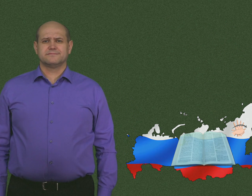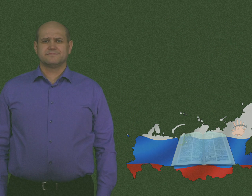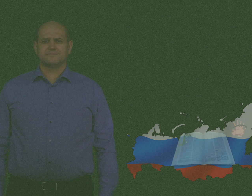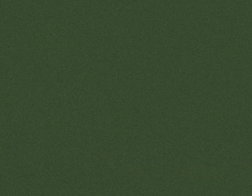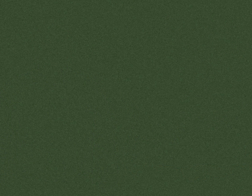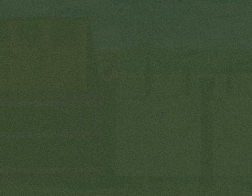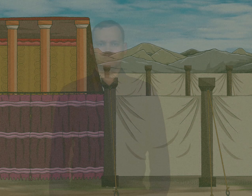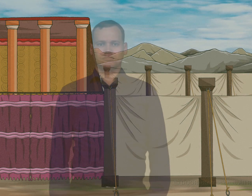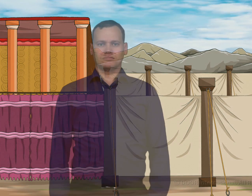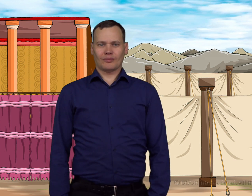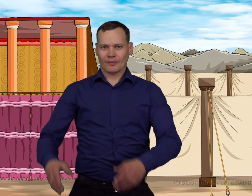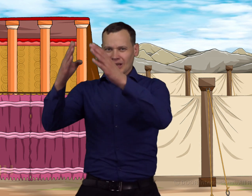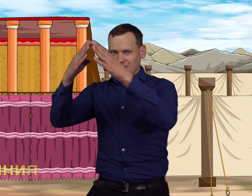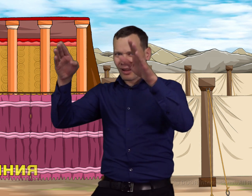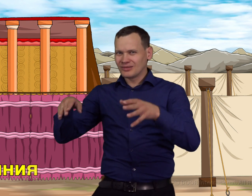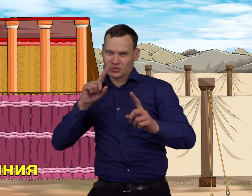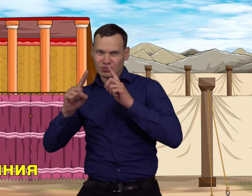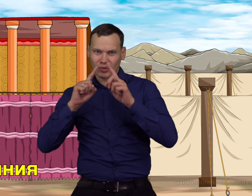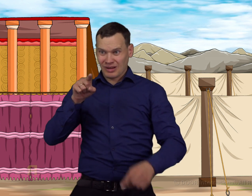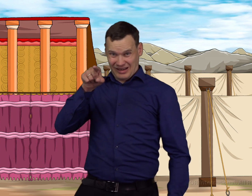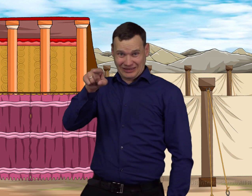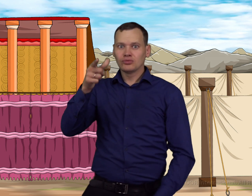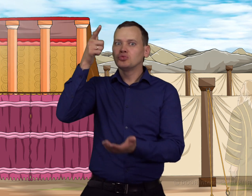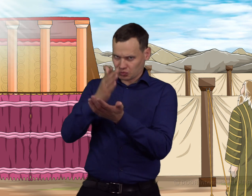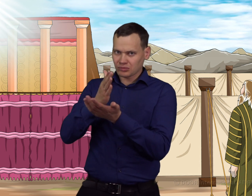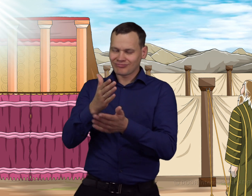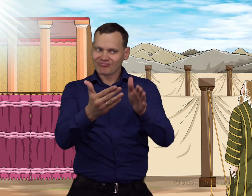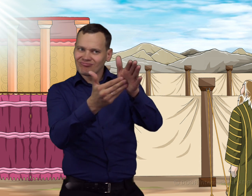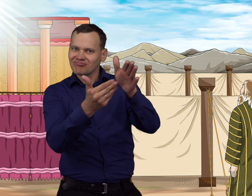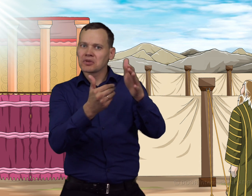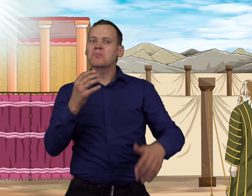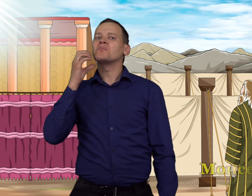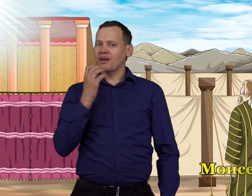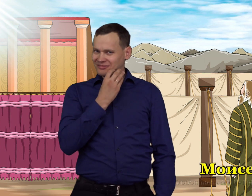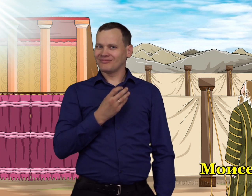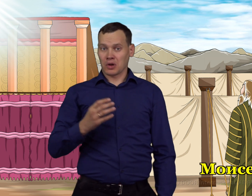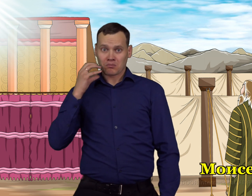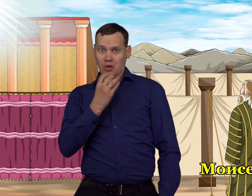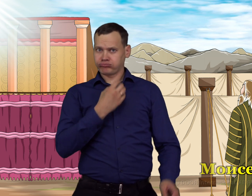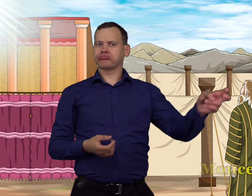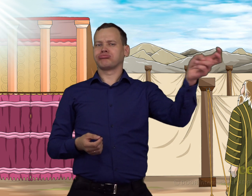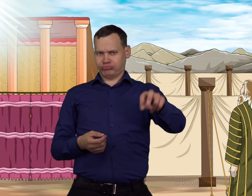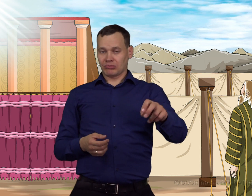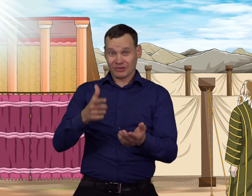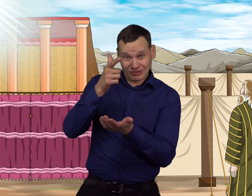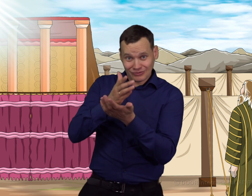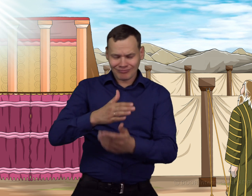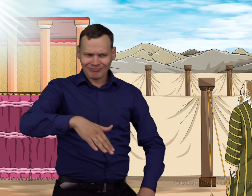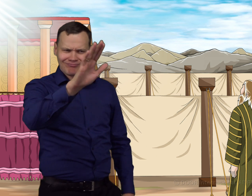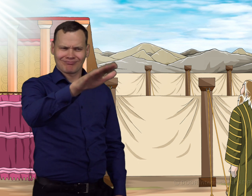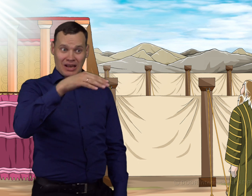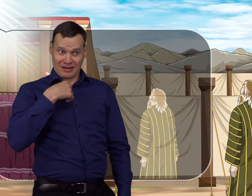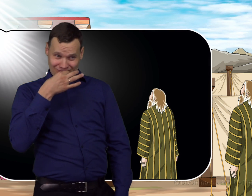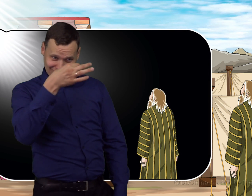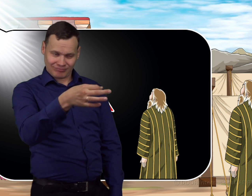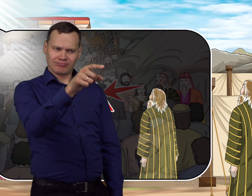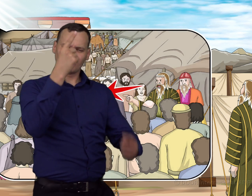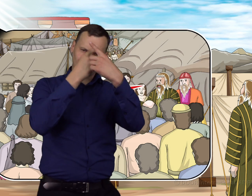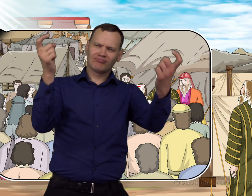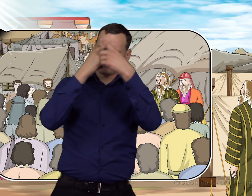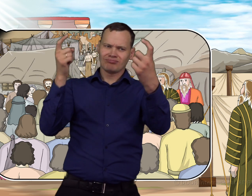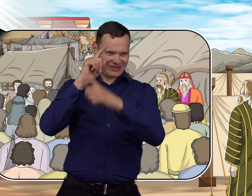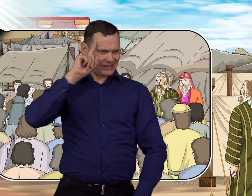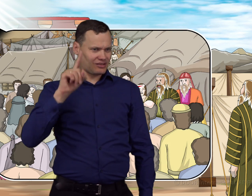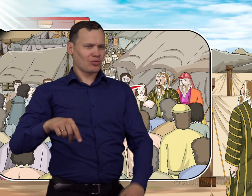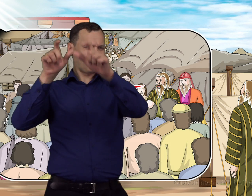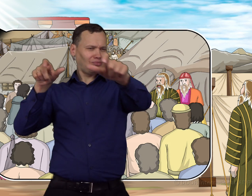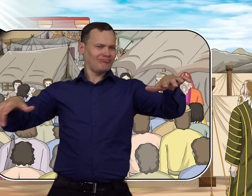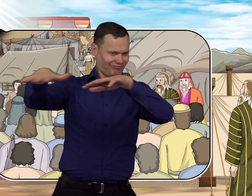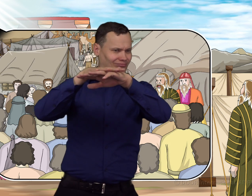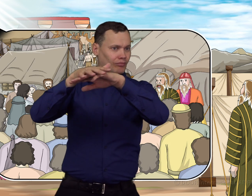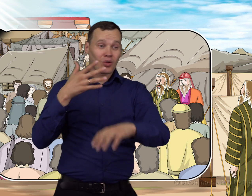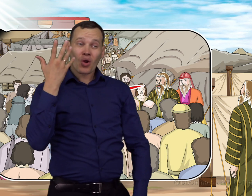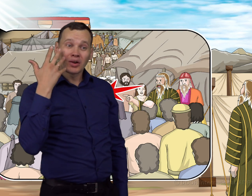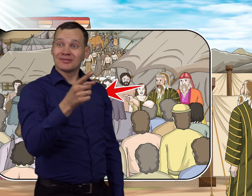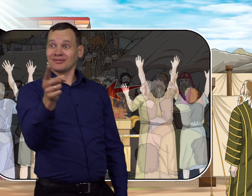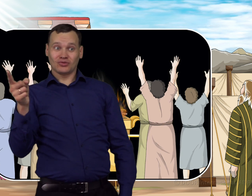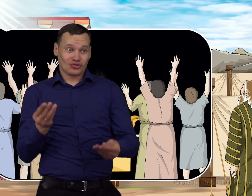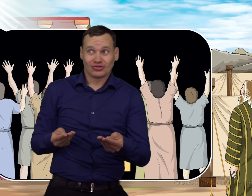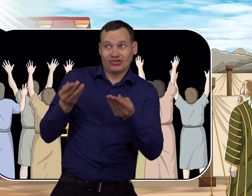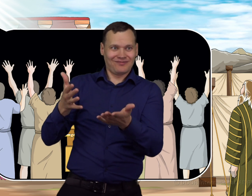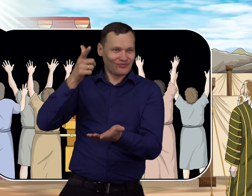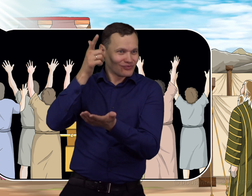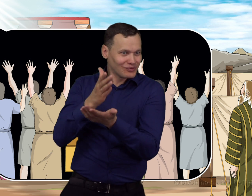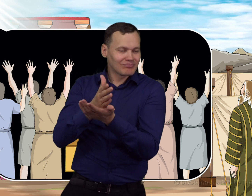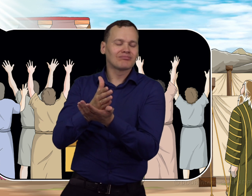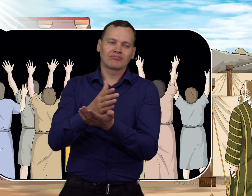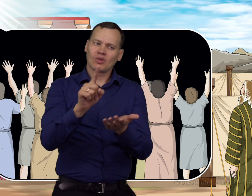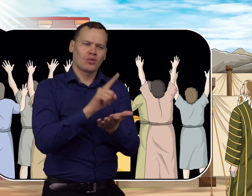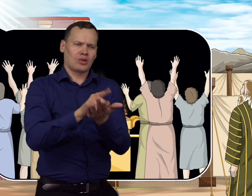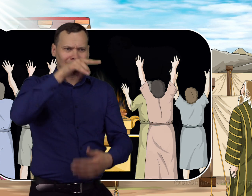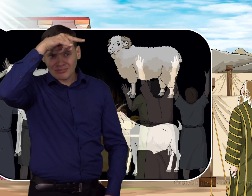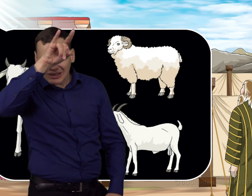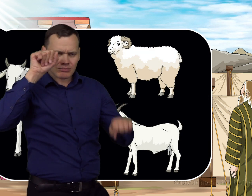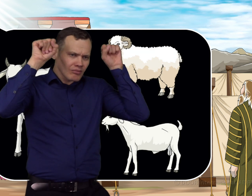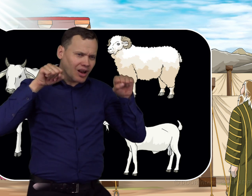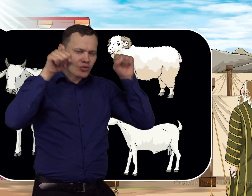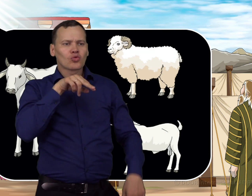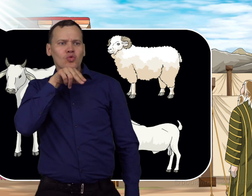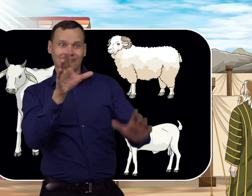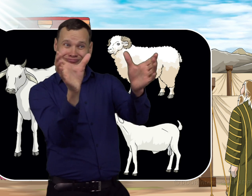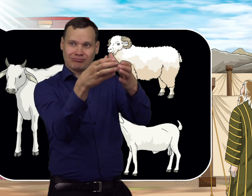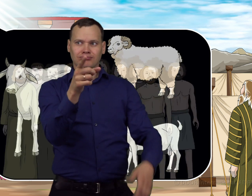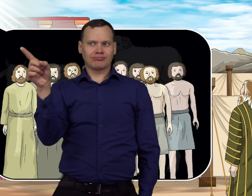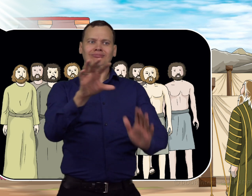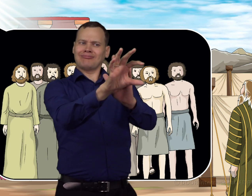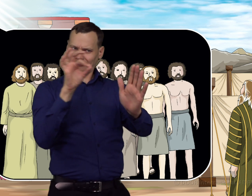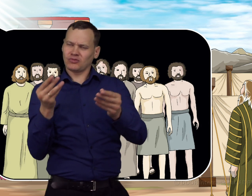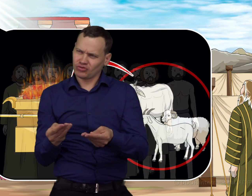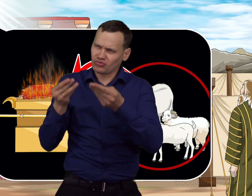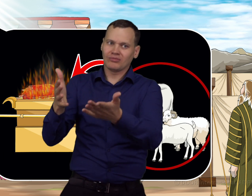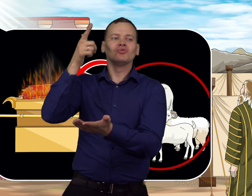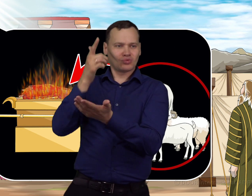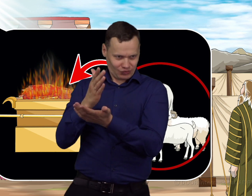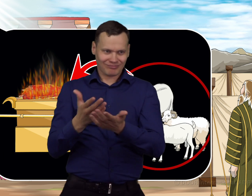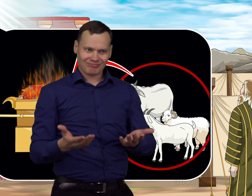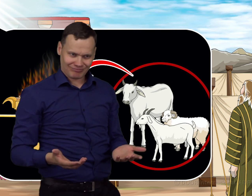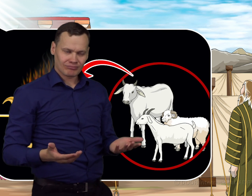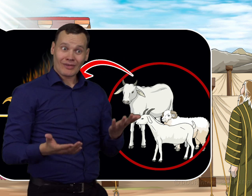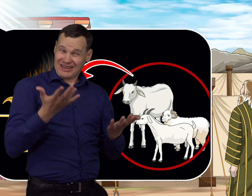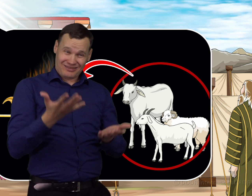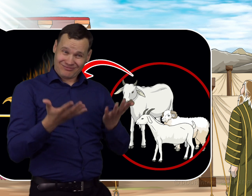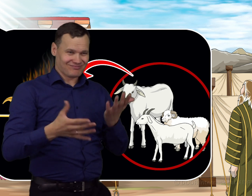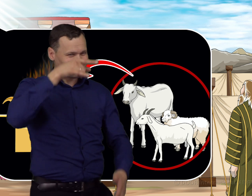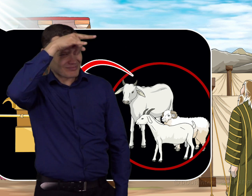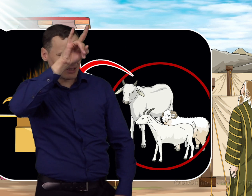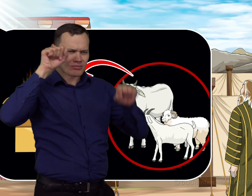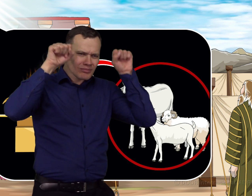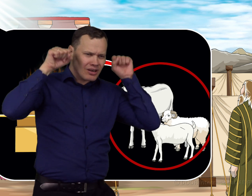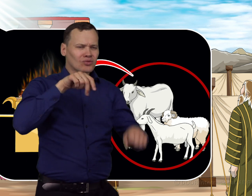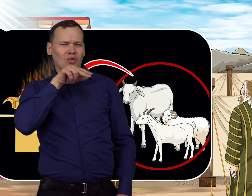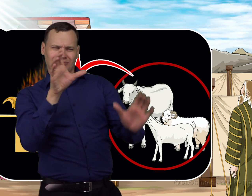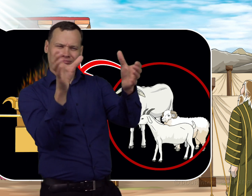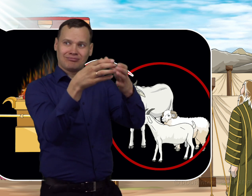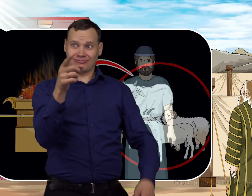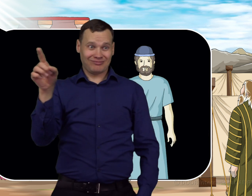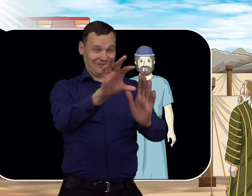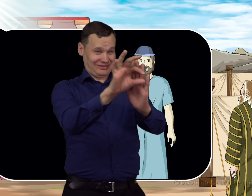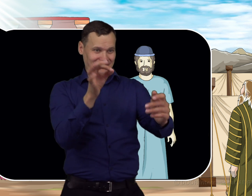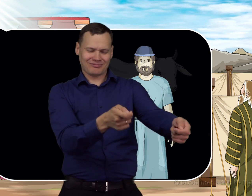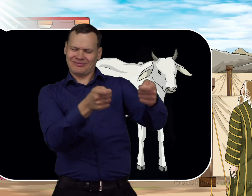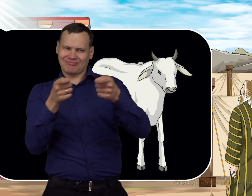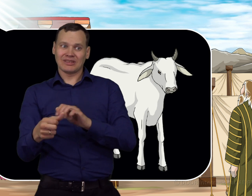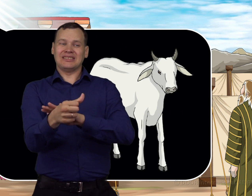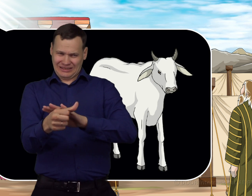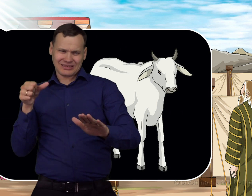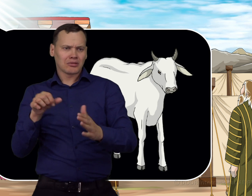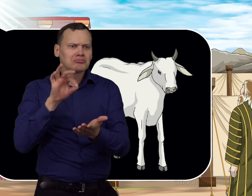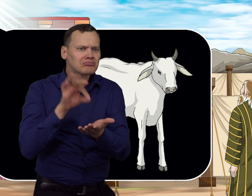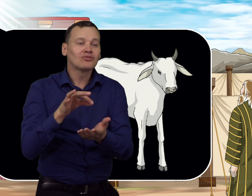Then the LORD called to Moses and spoke to him from the Tent of Meeting, saying, “Speak to the Israelites and tell them: When any of you brings an offering to the LORD, you may bring as your offering an animal from the herd or the flock.